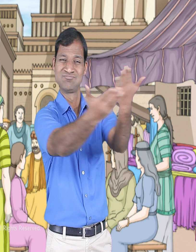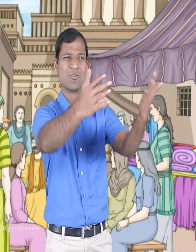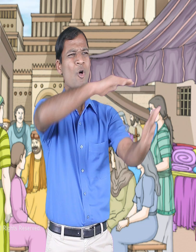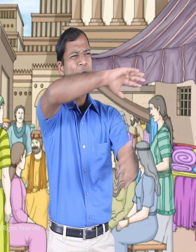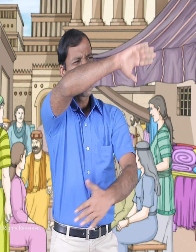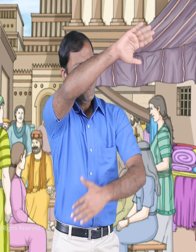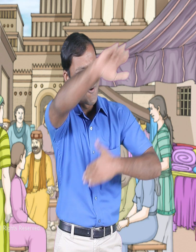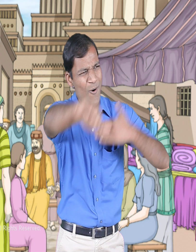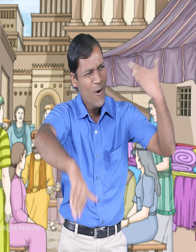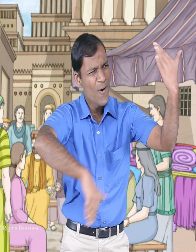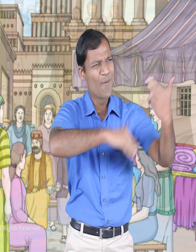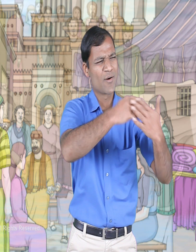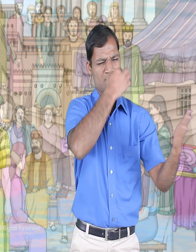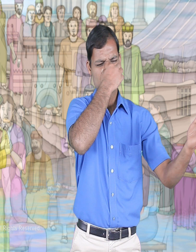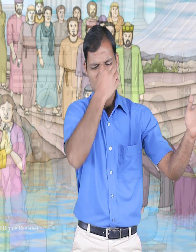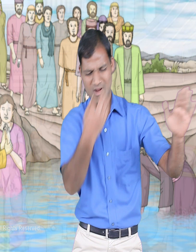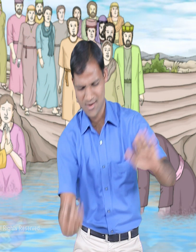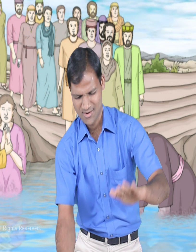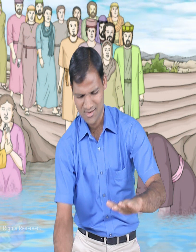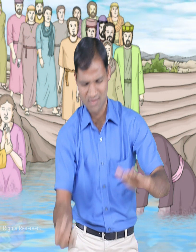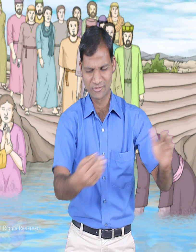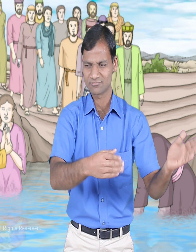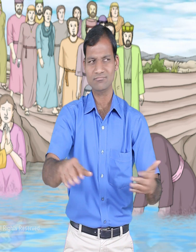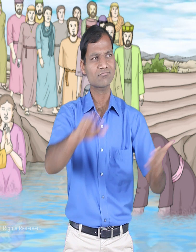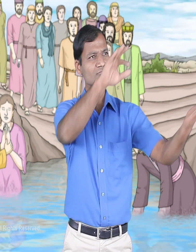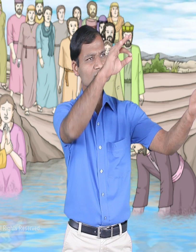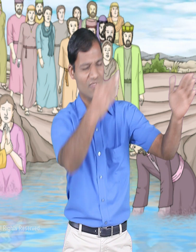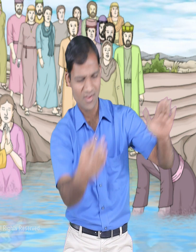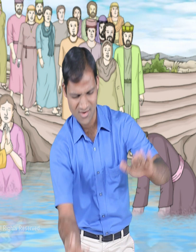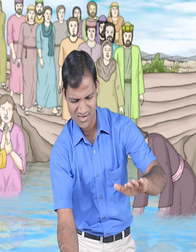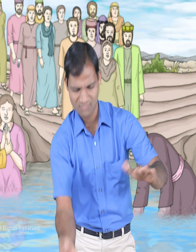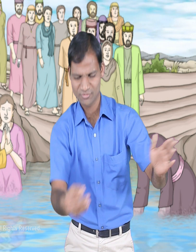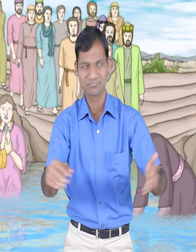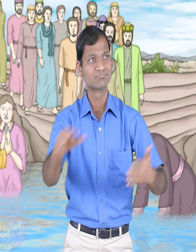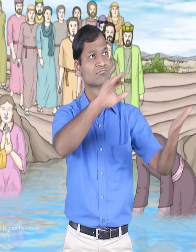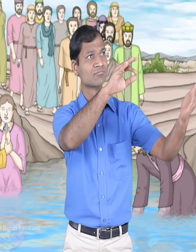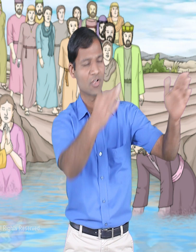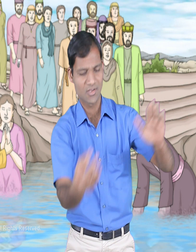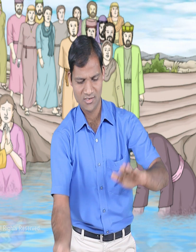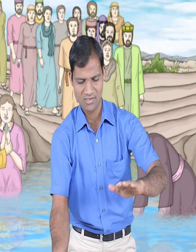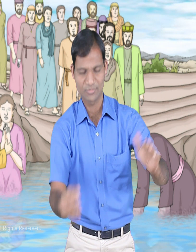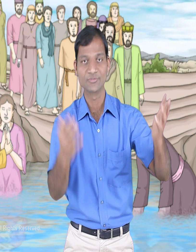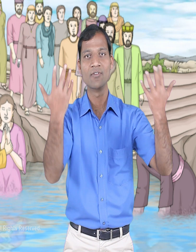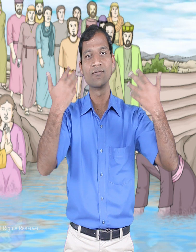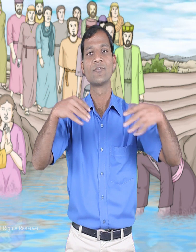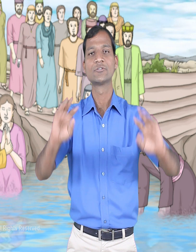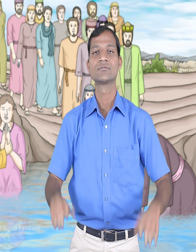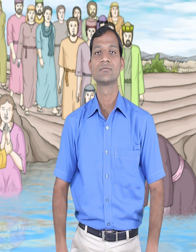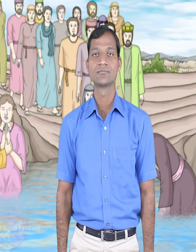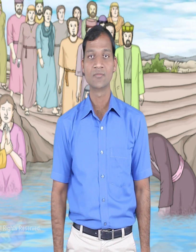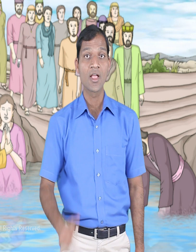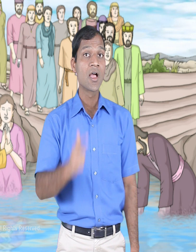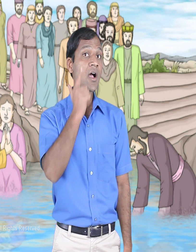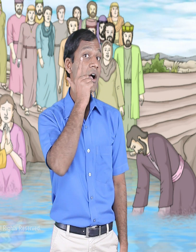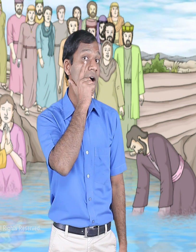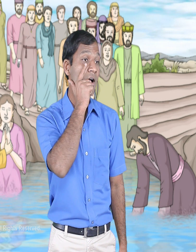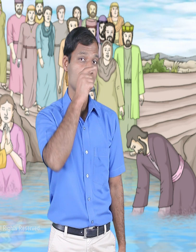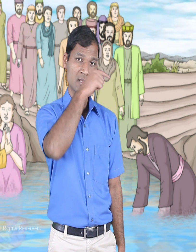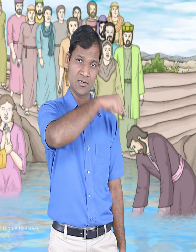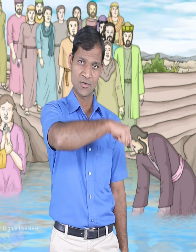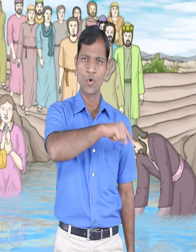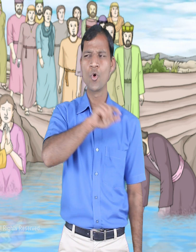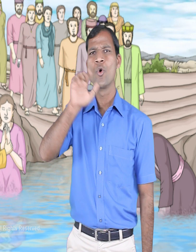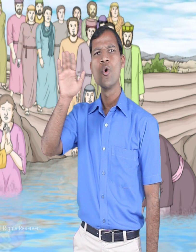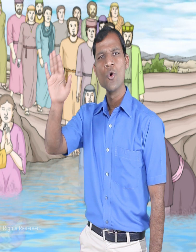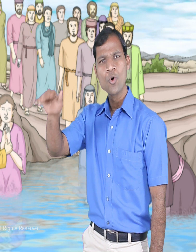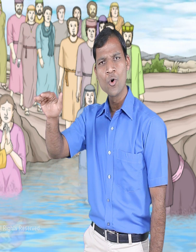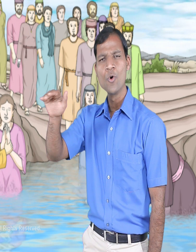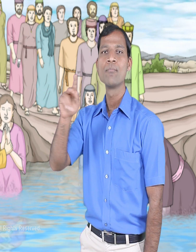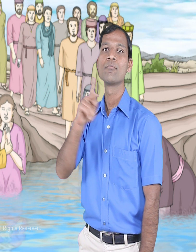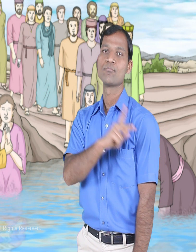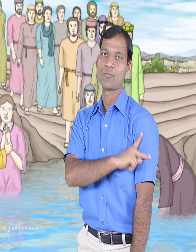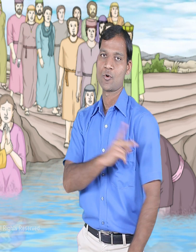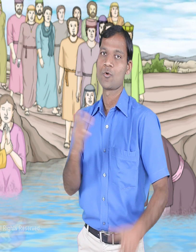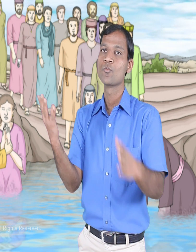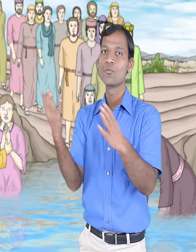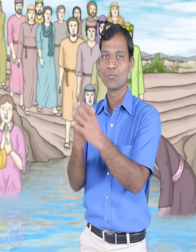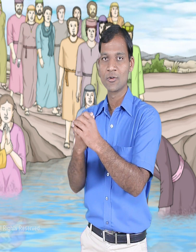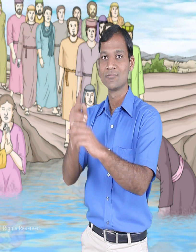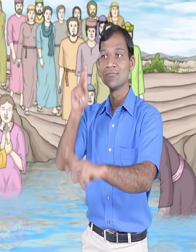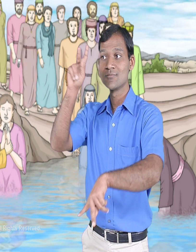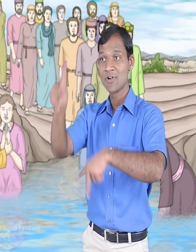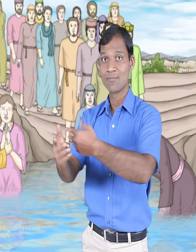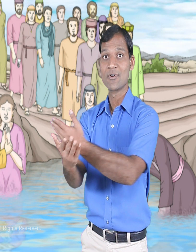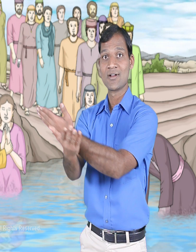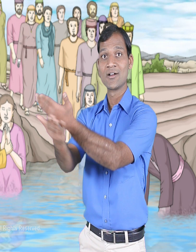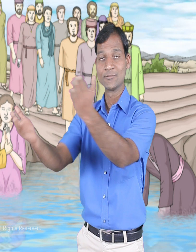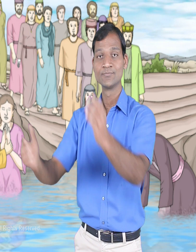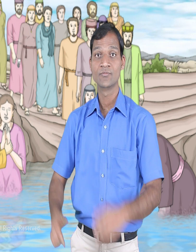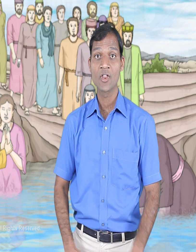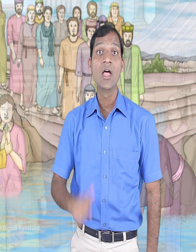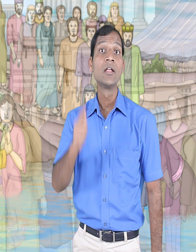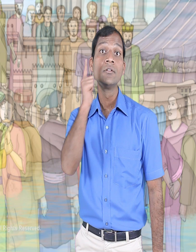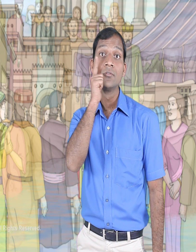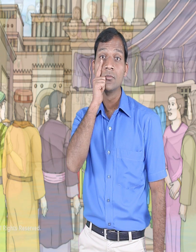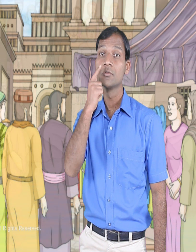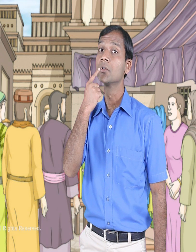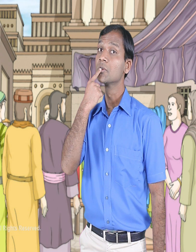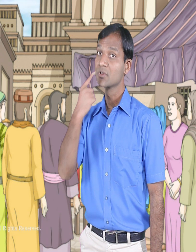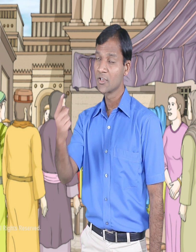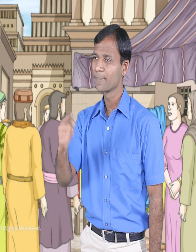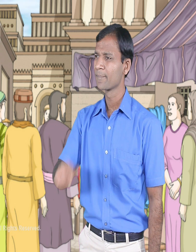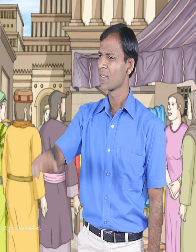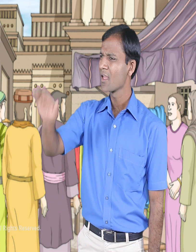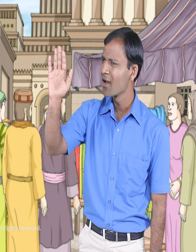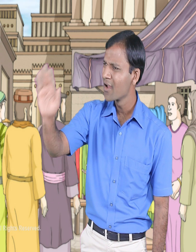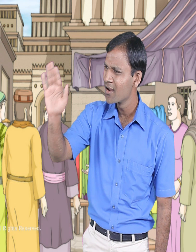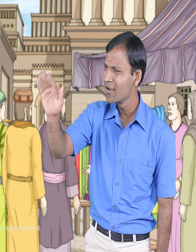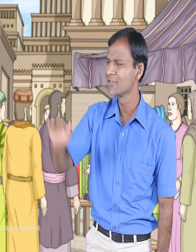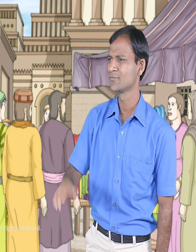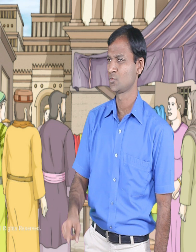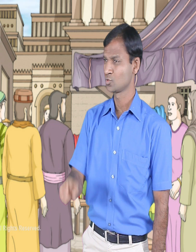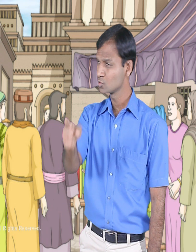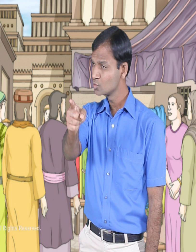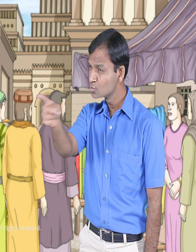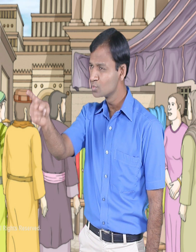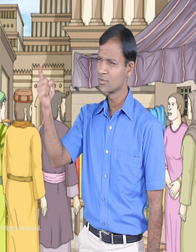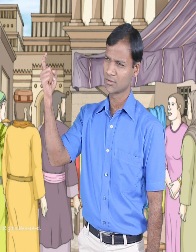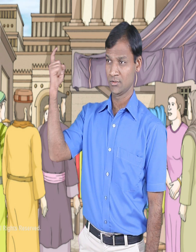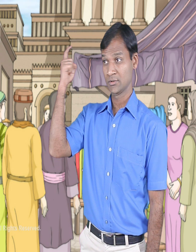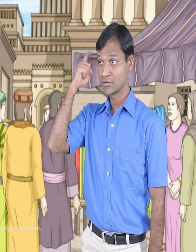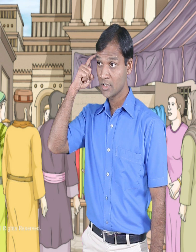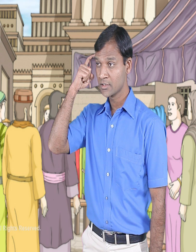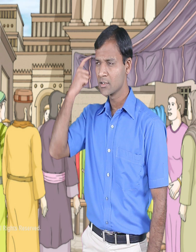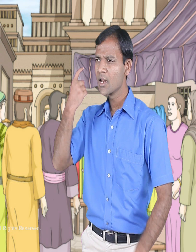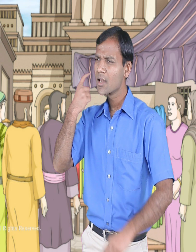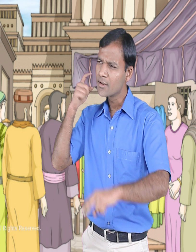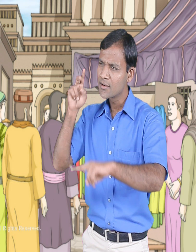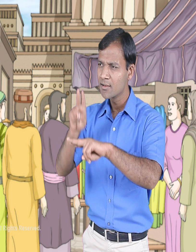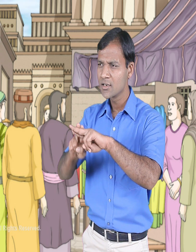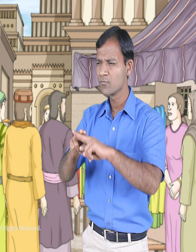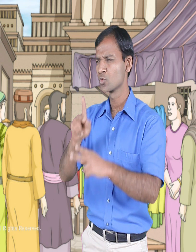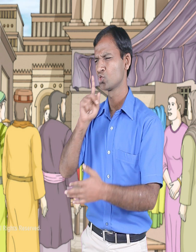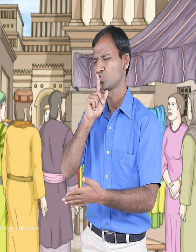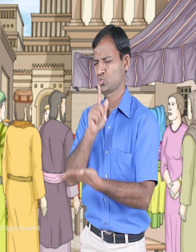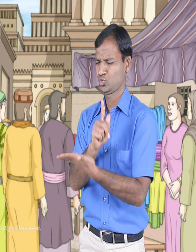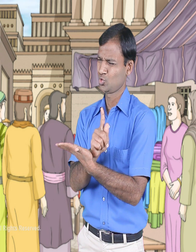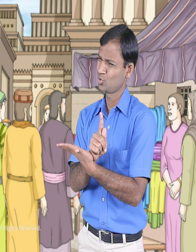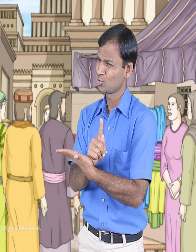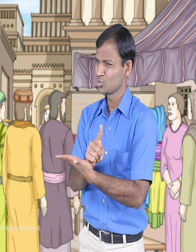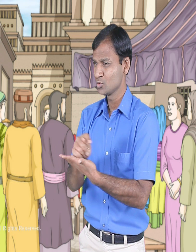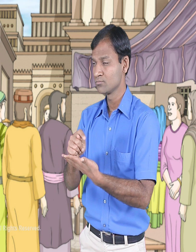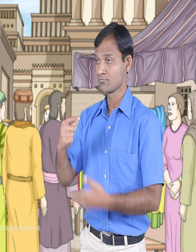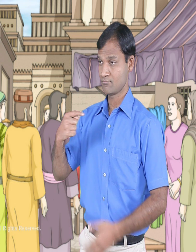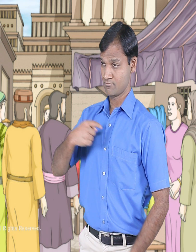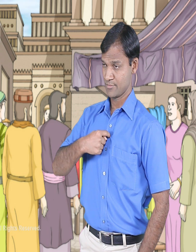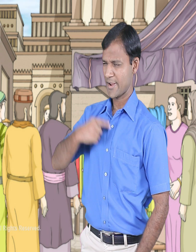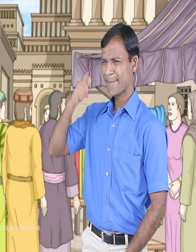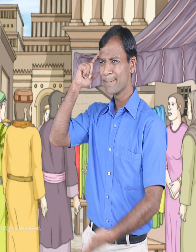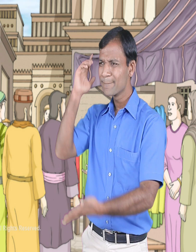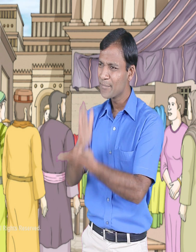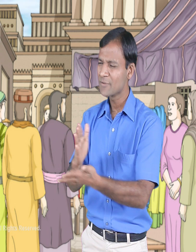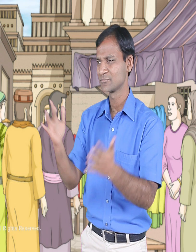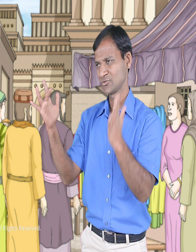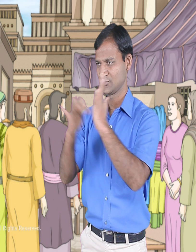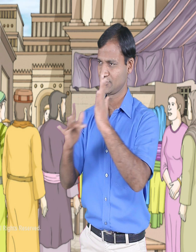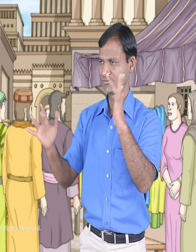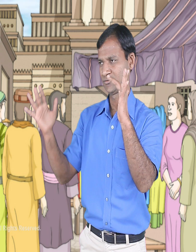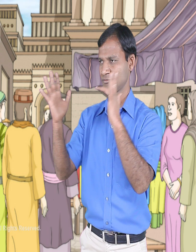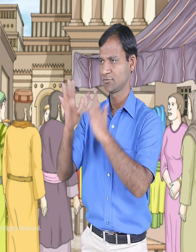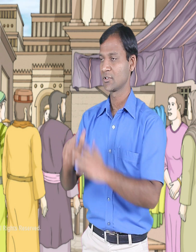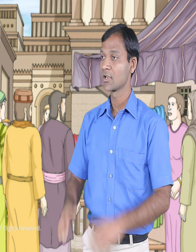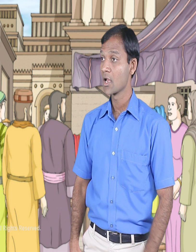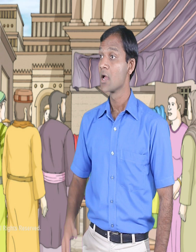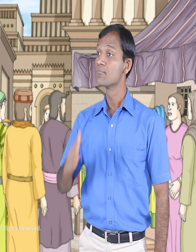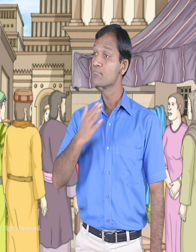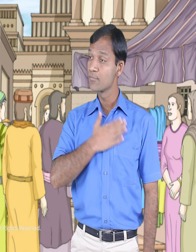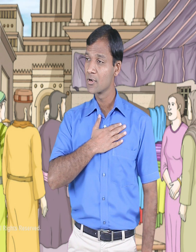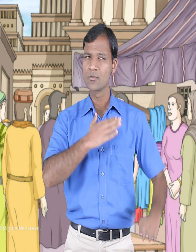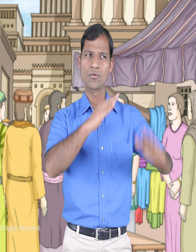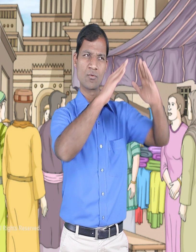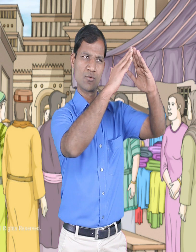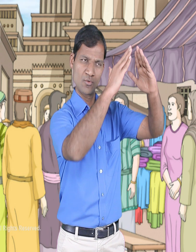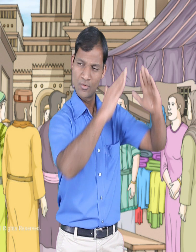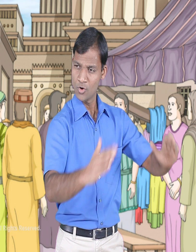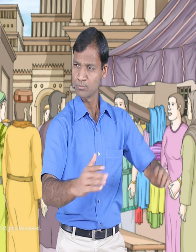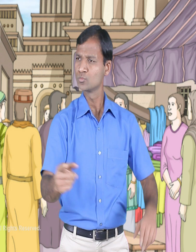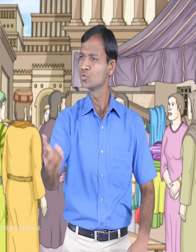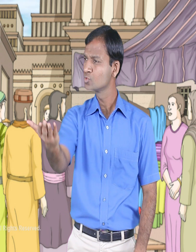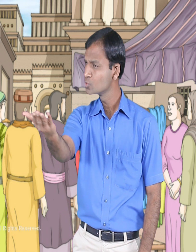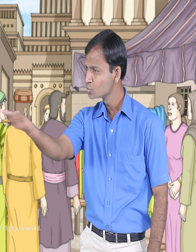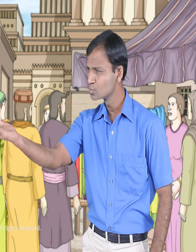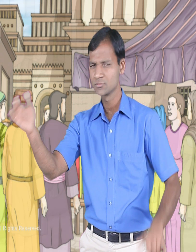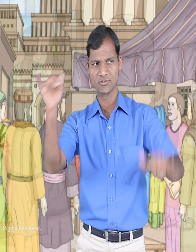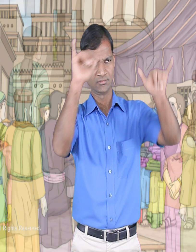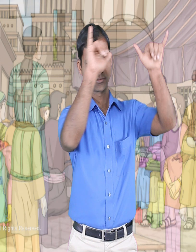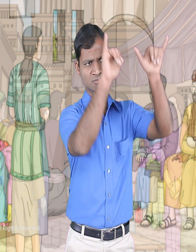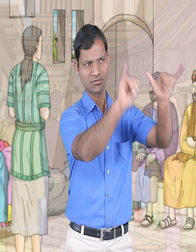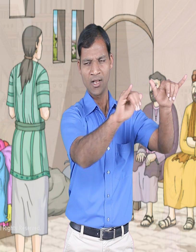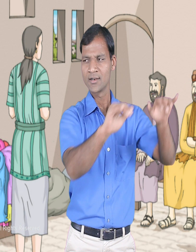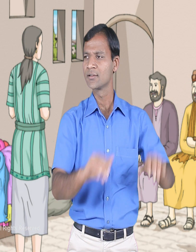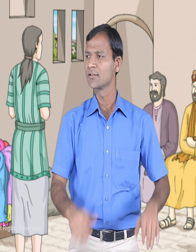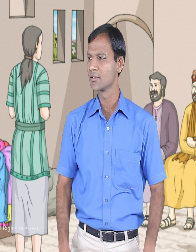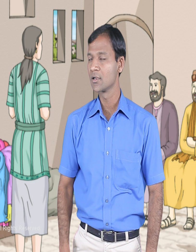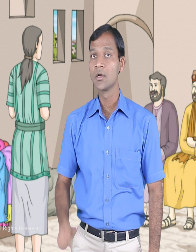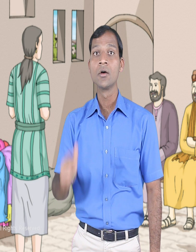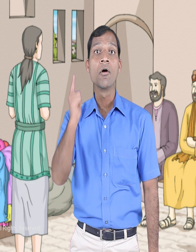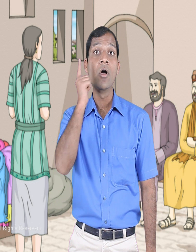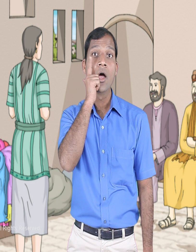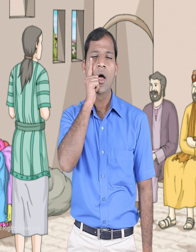And when she and her household had been baptized, she urged us, “If you consider me a believer in the Lord, come and stay at my house.”